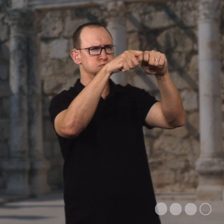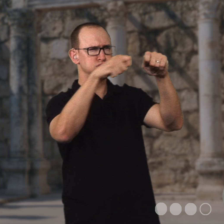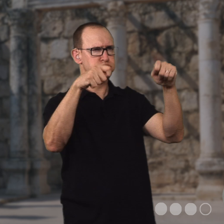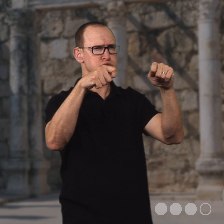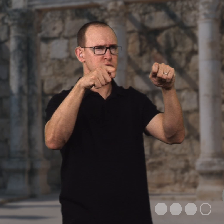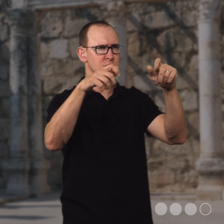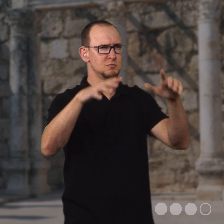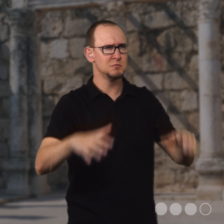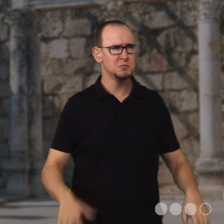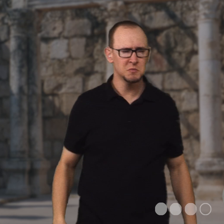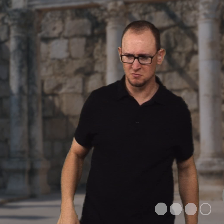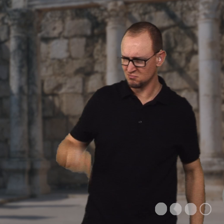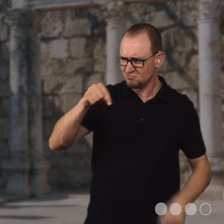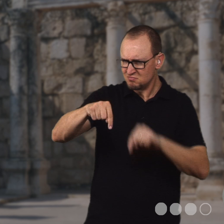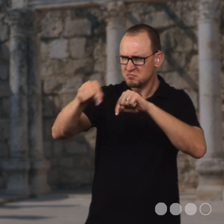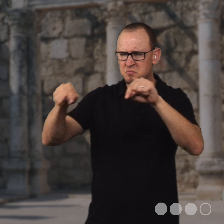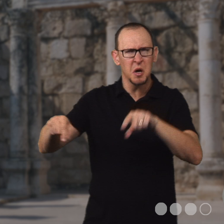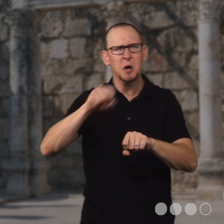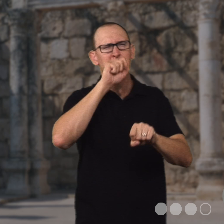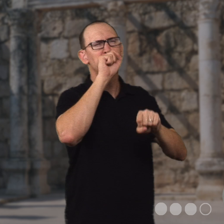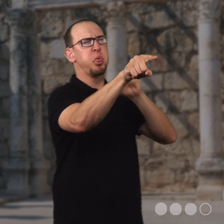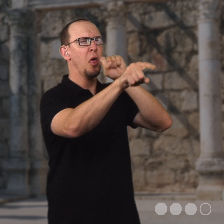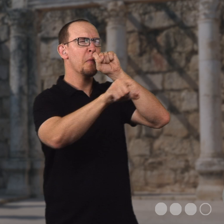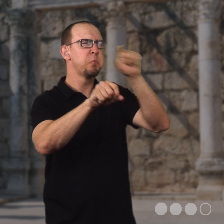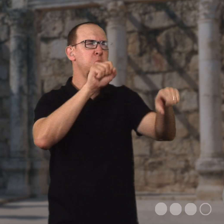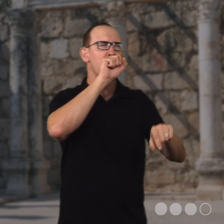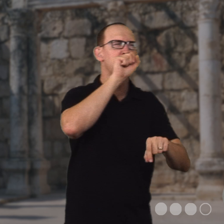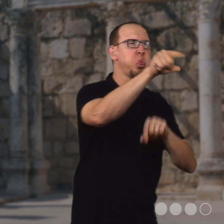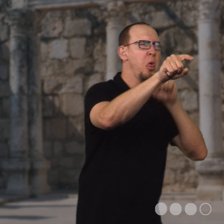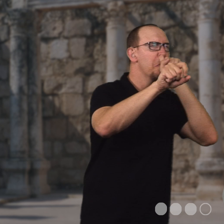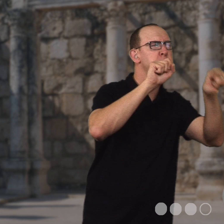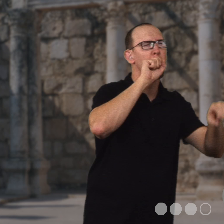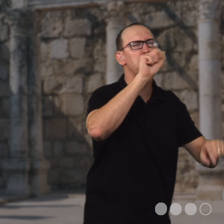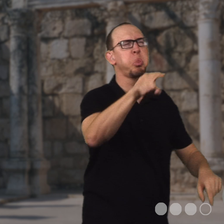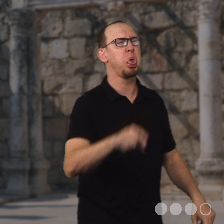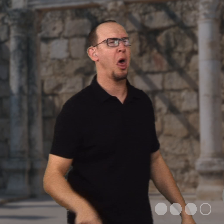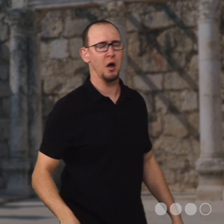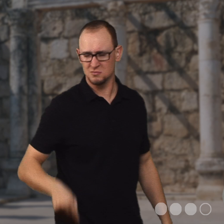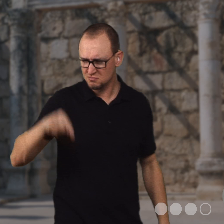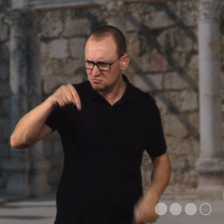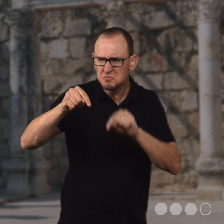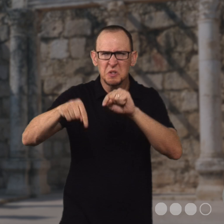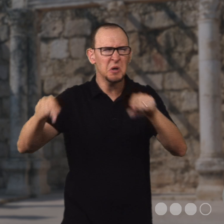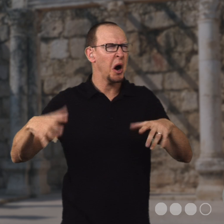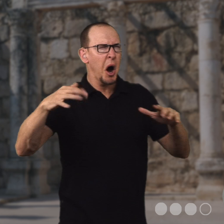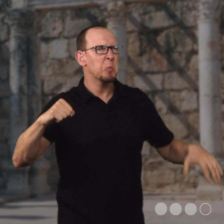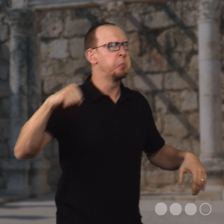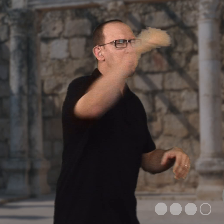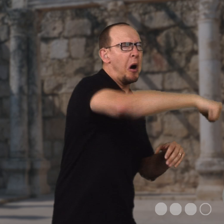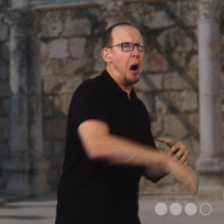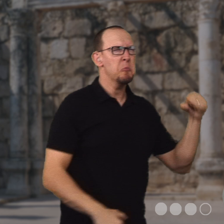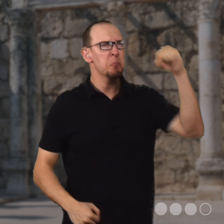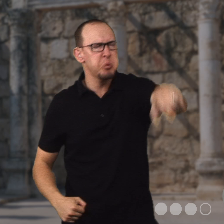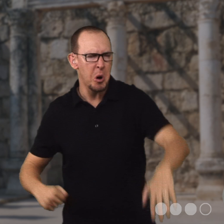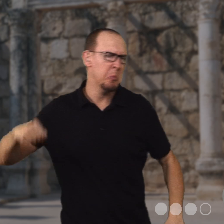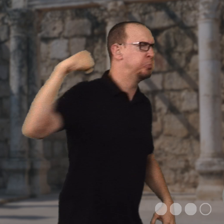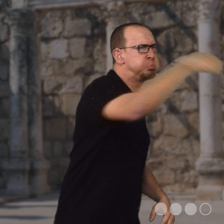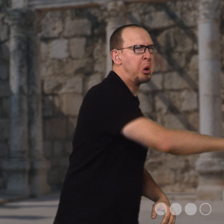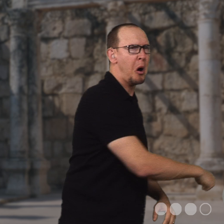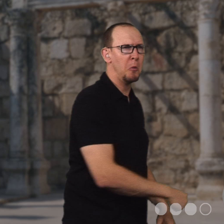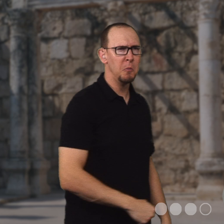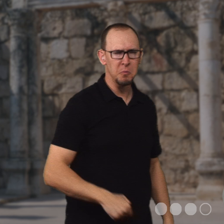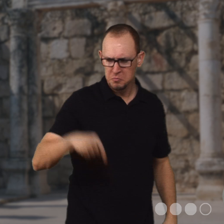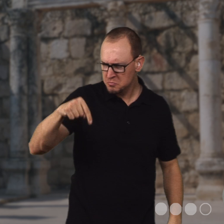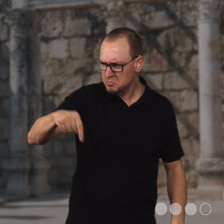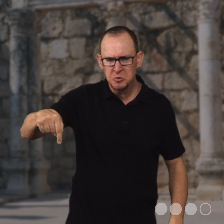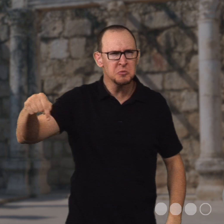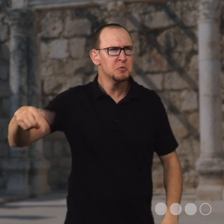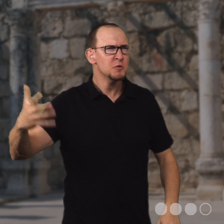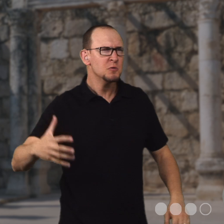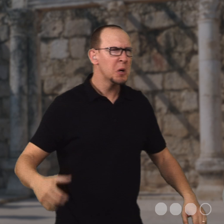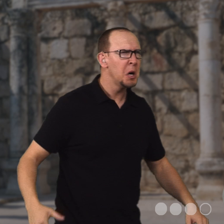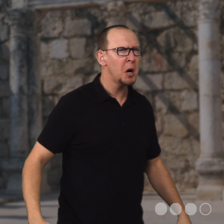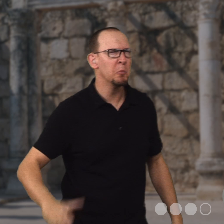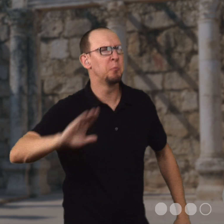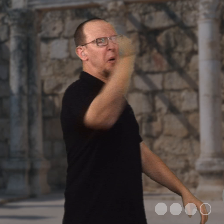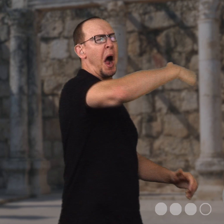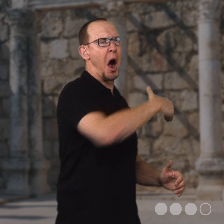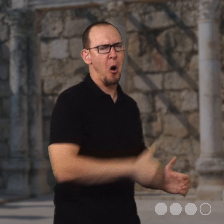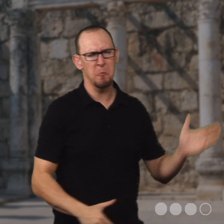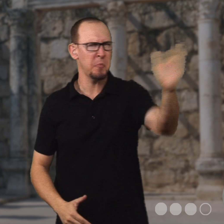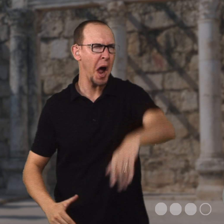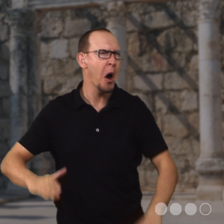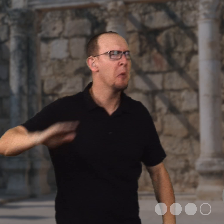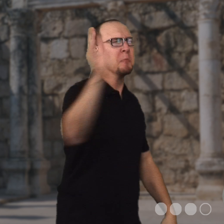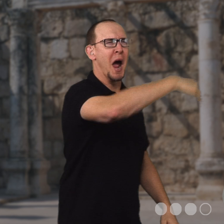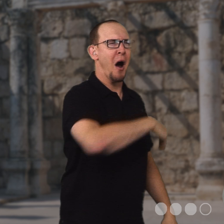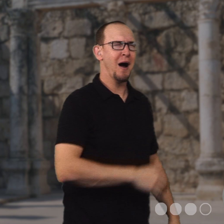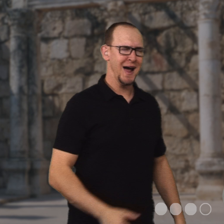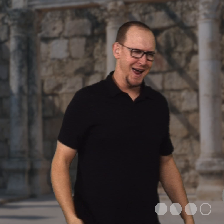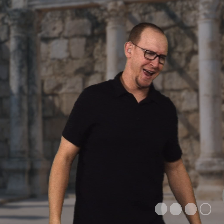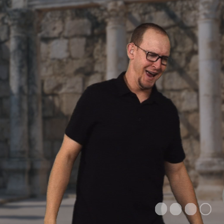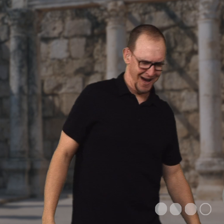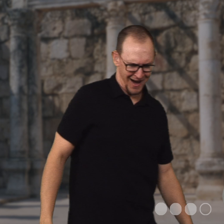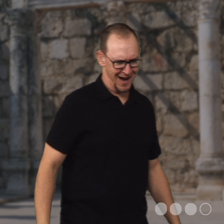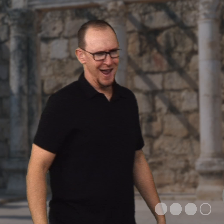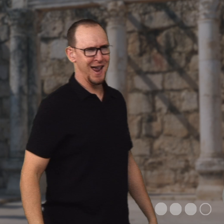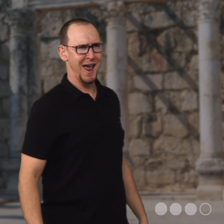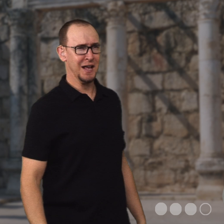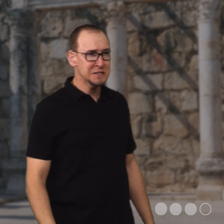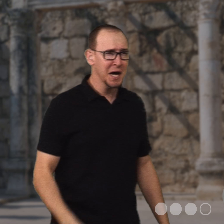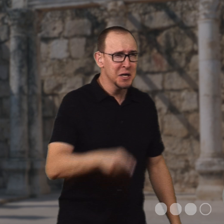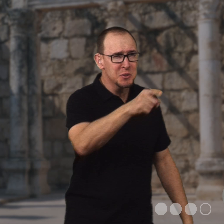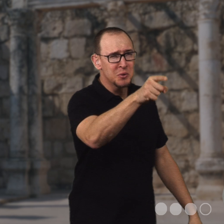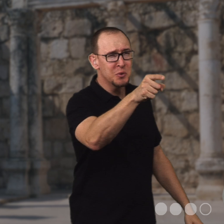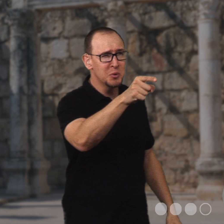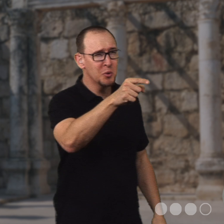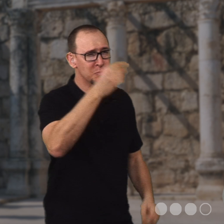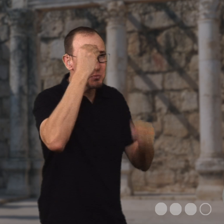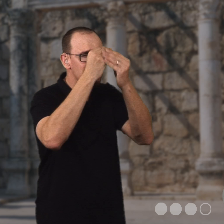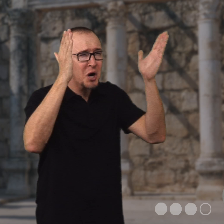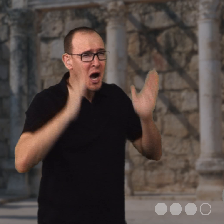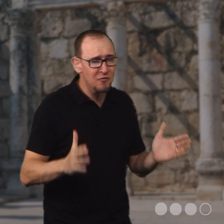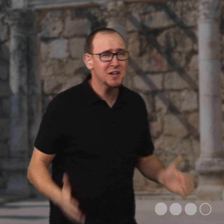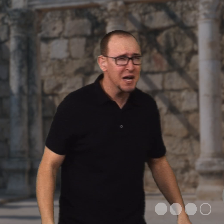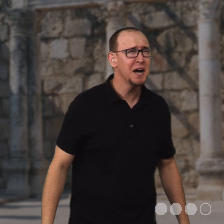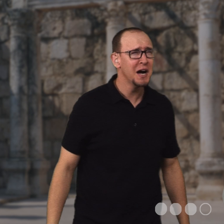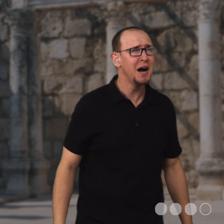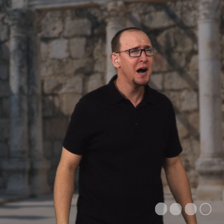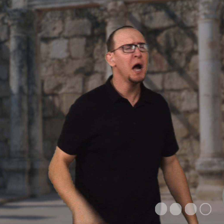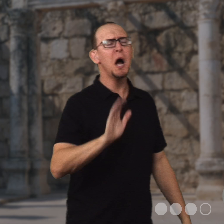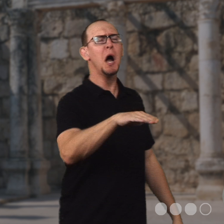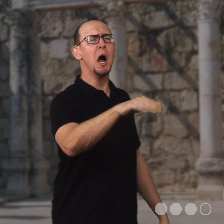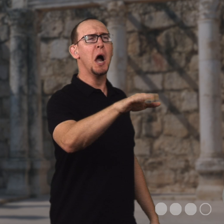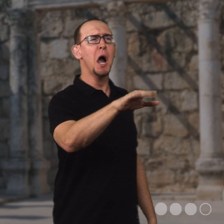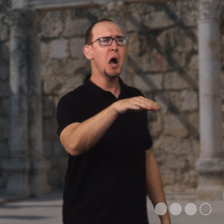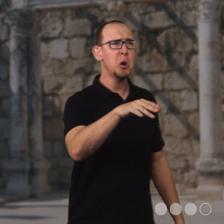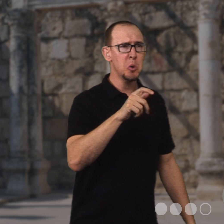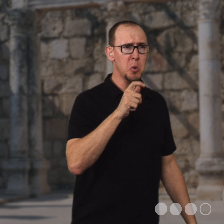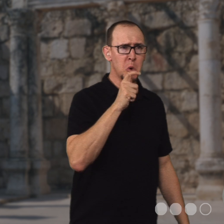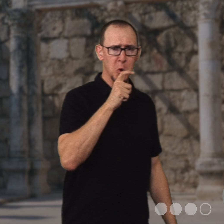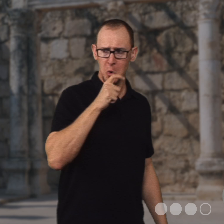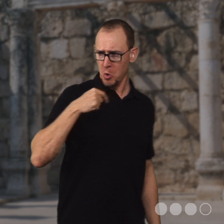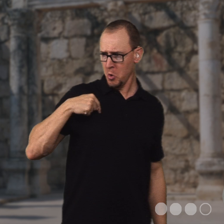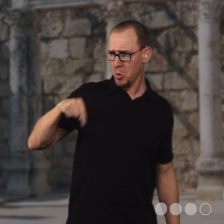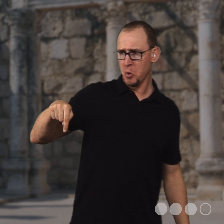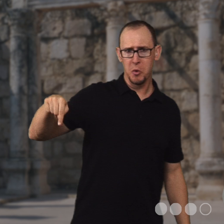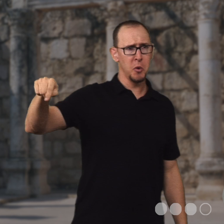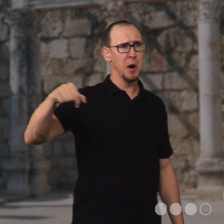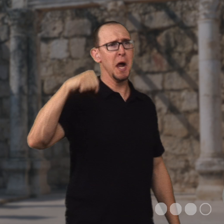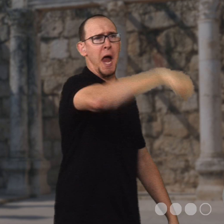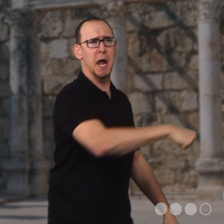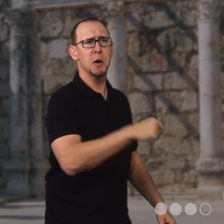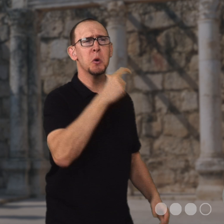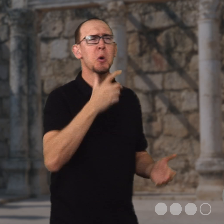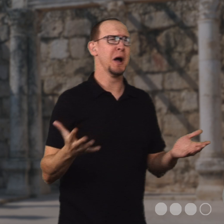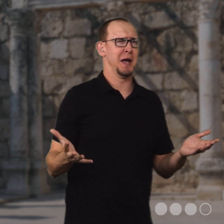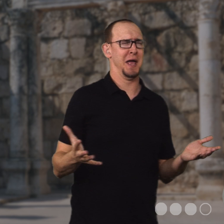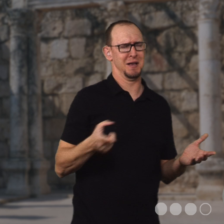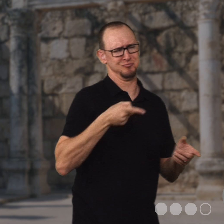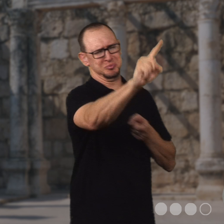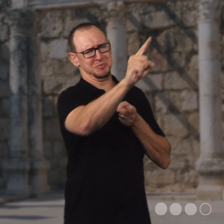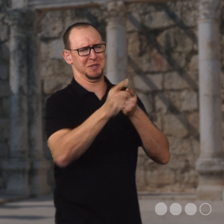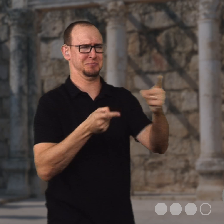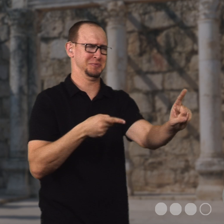They blindfolded Him and kept demanding, “Prophesy! Who hit You?”